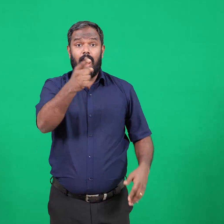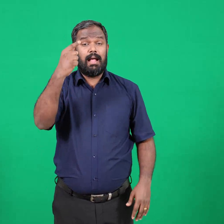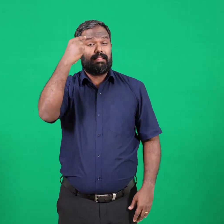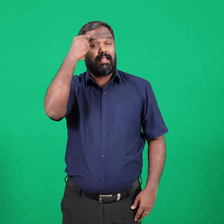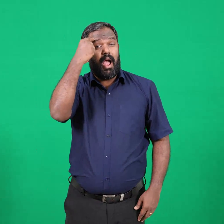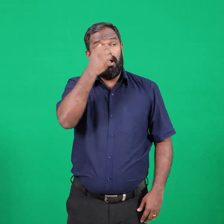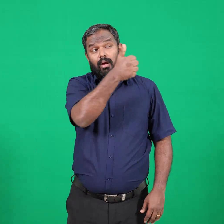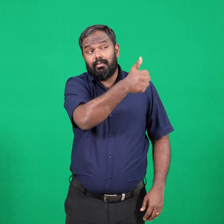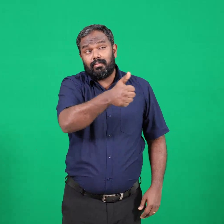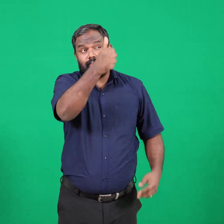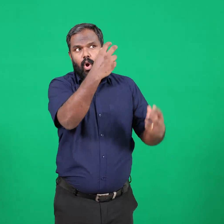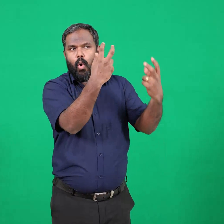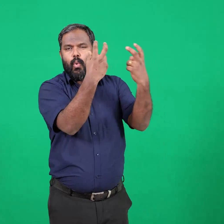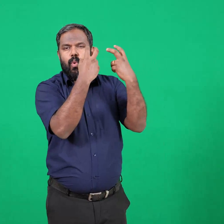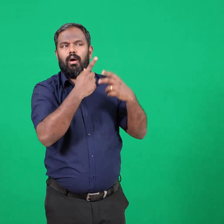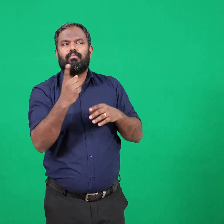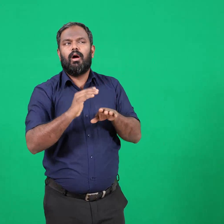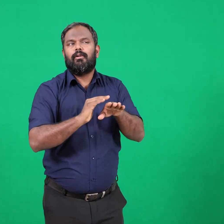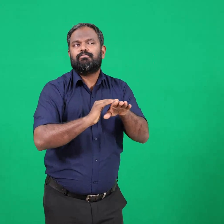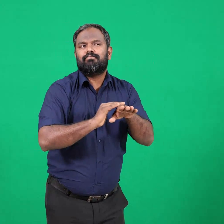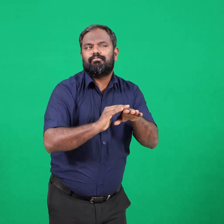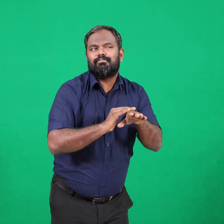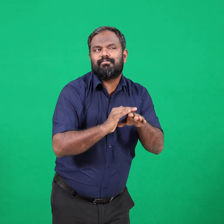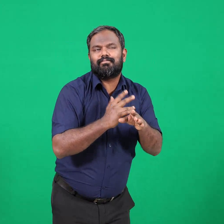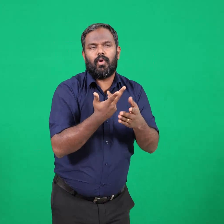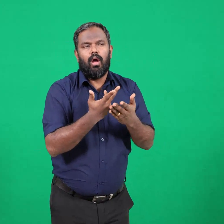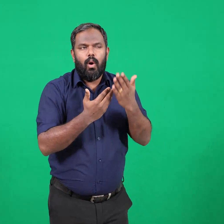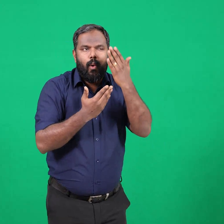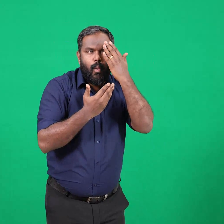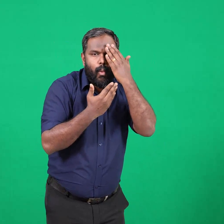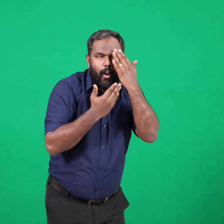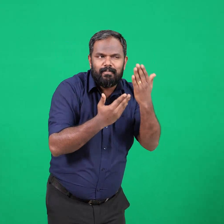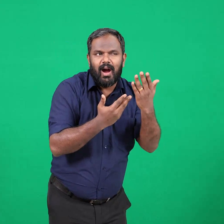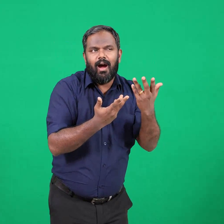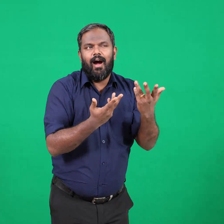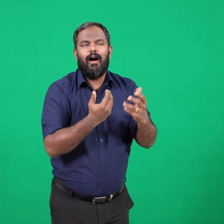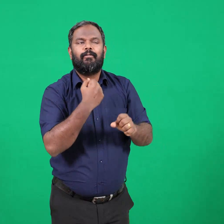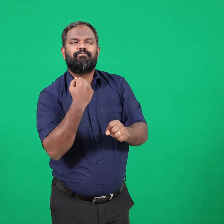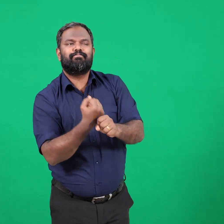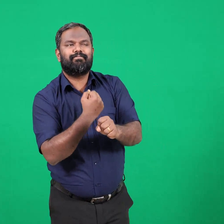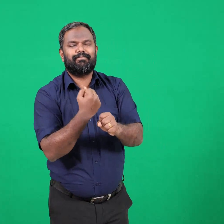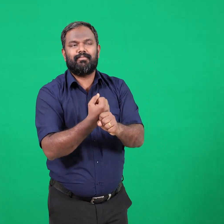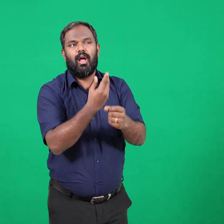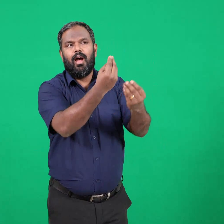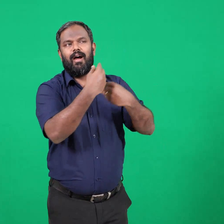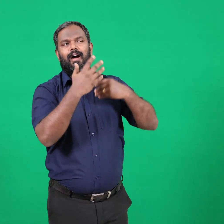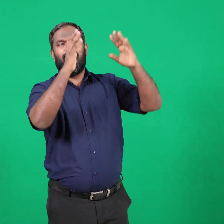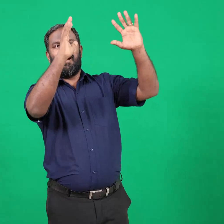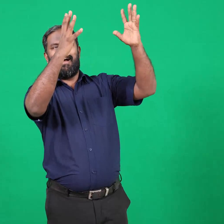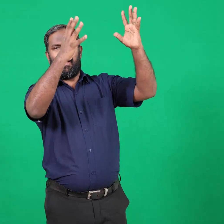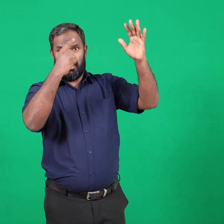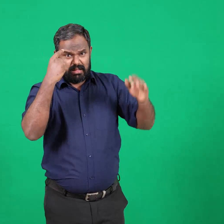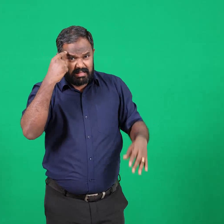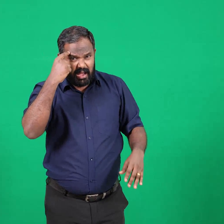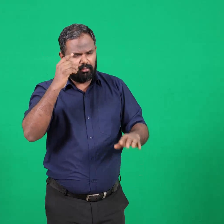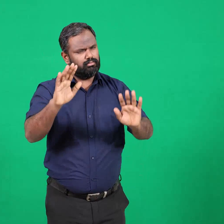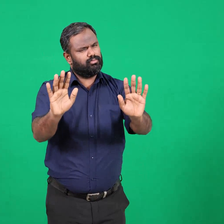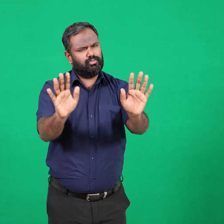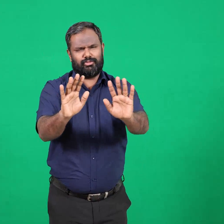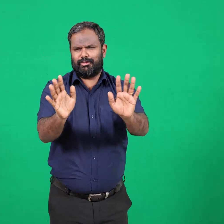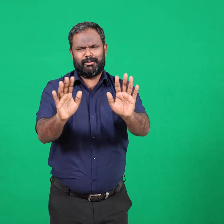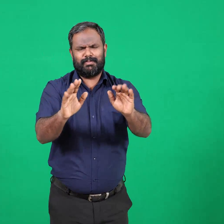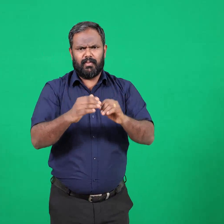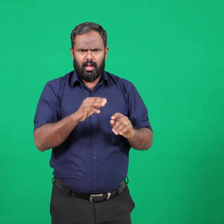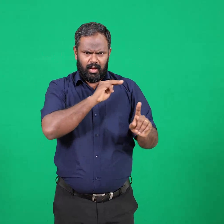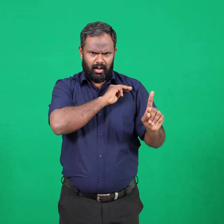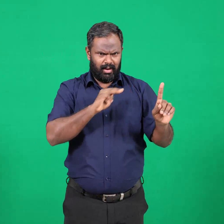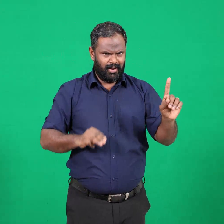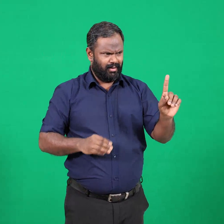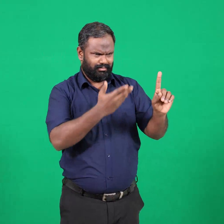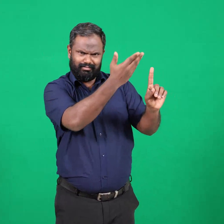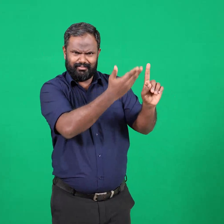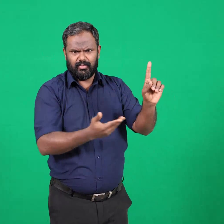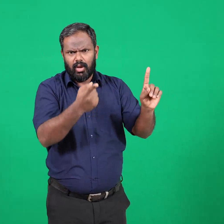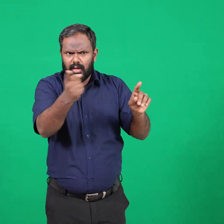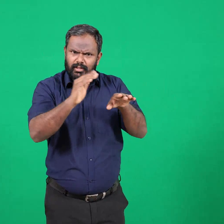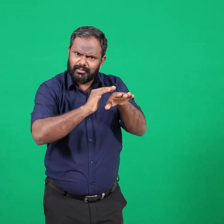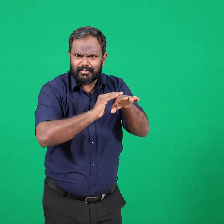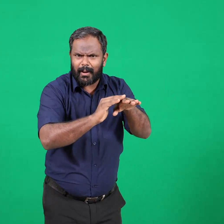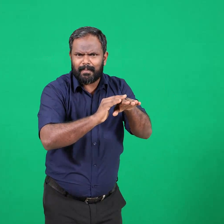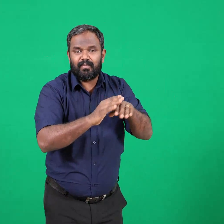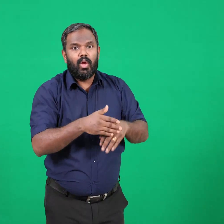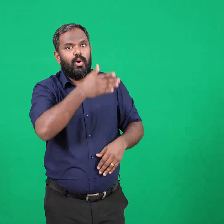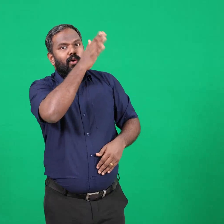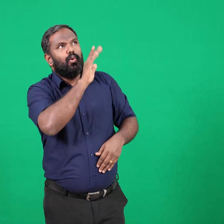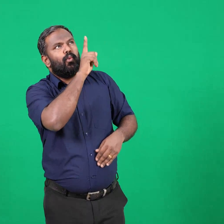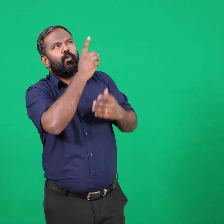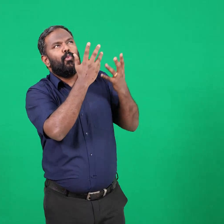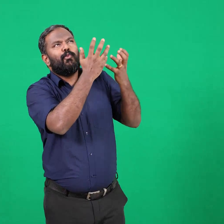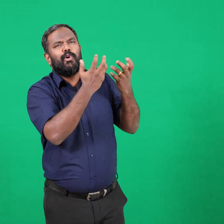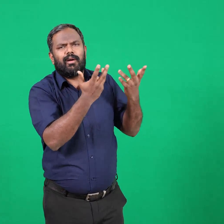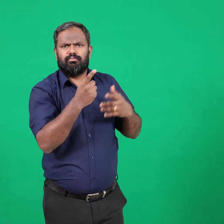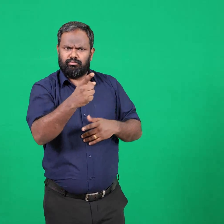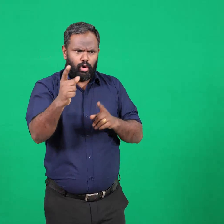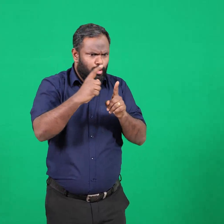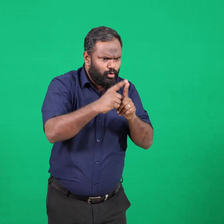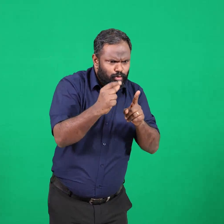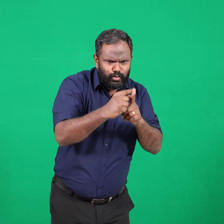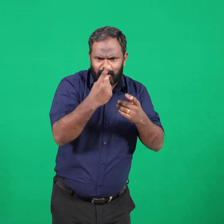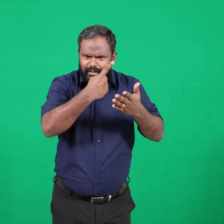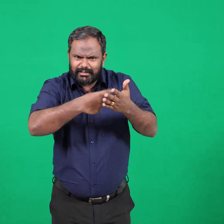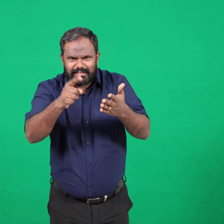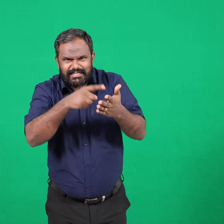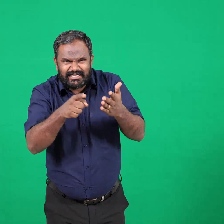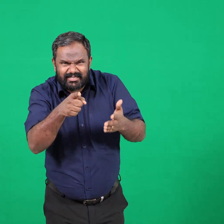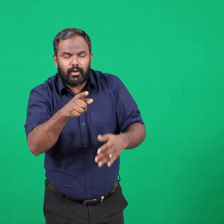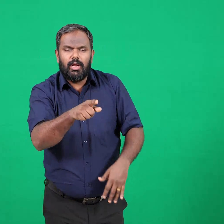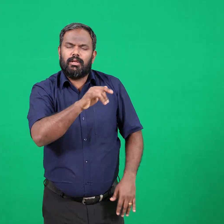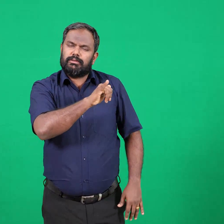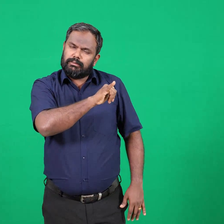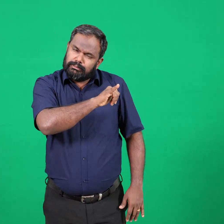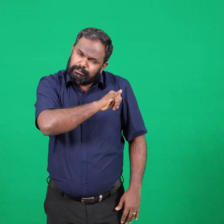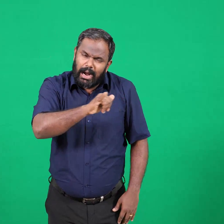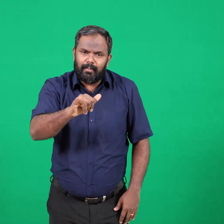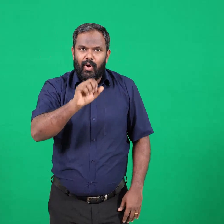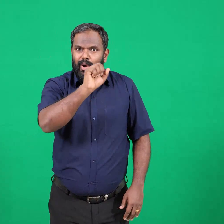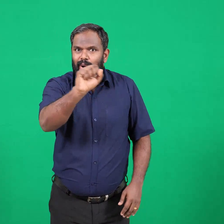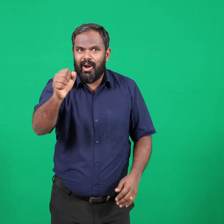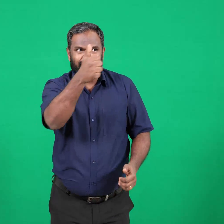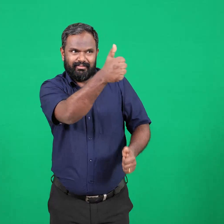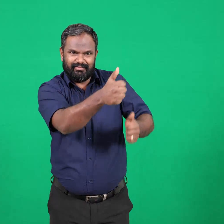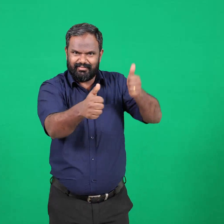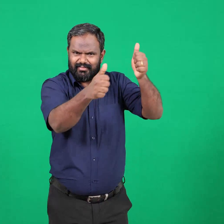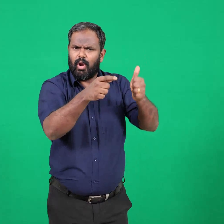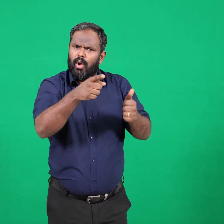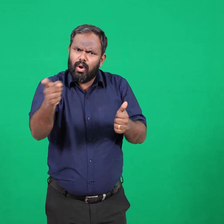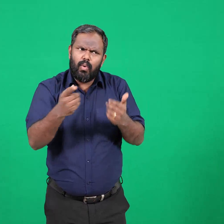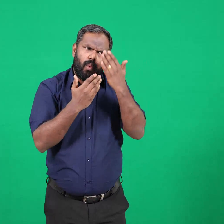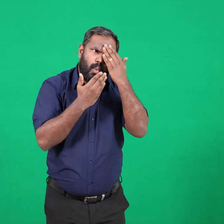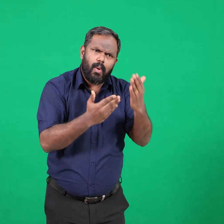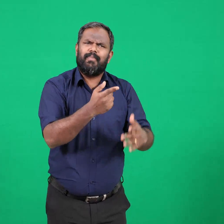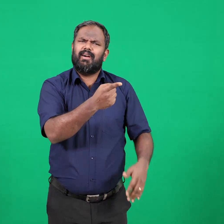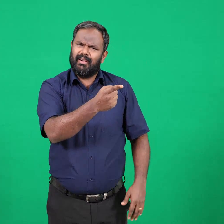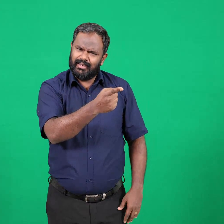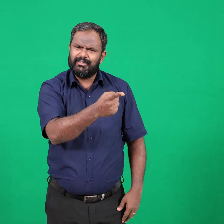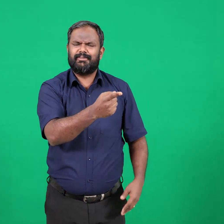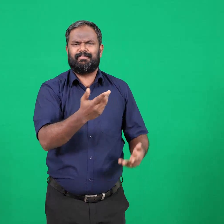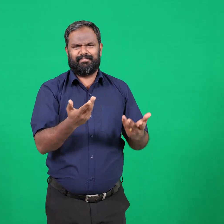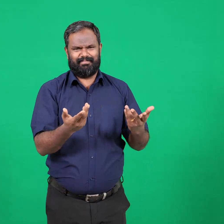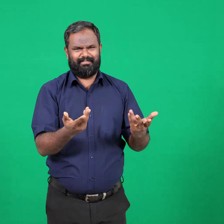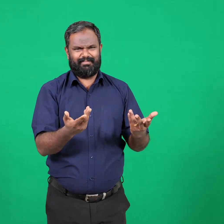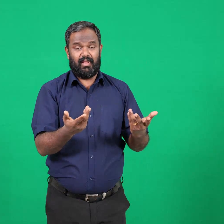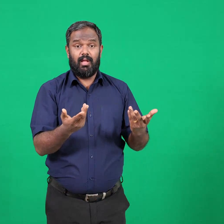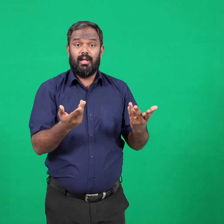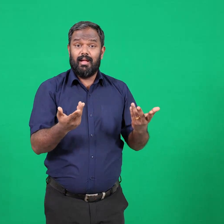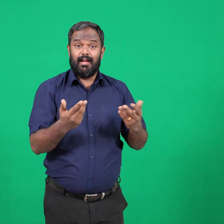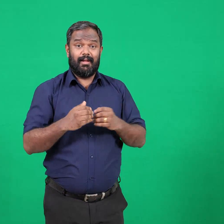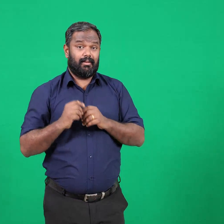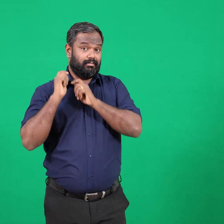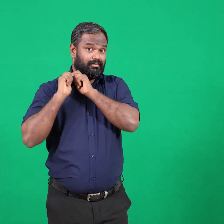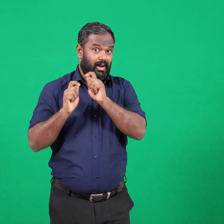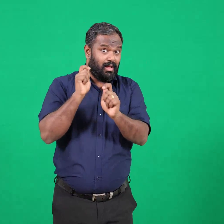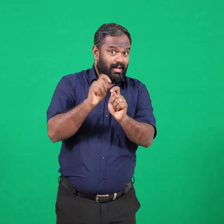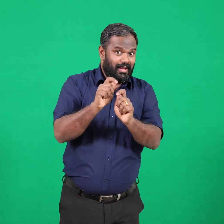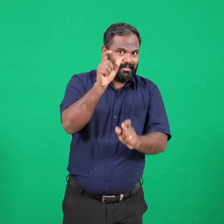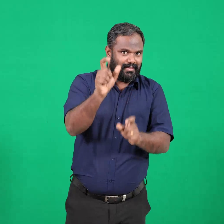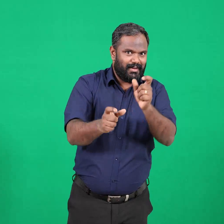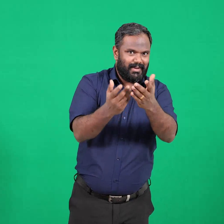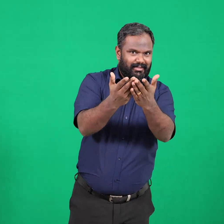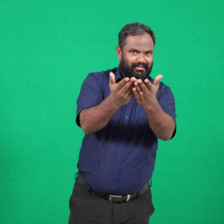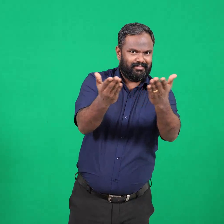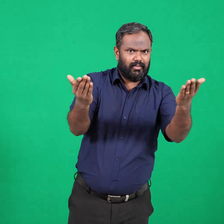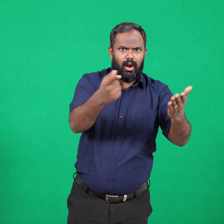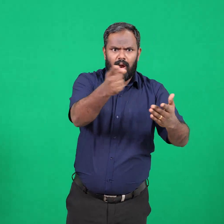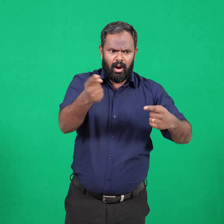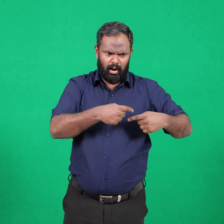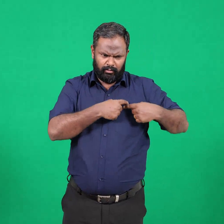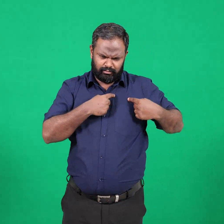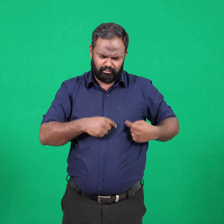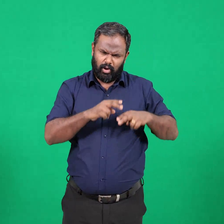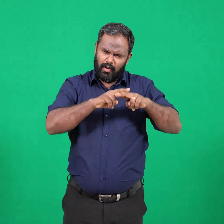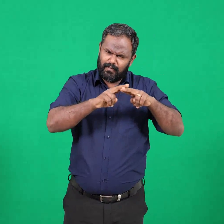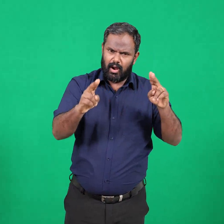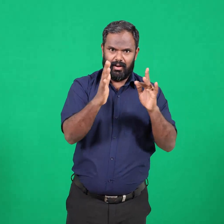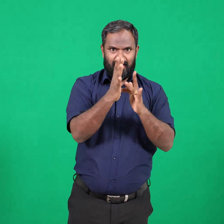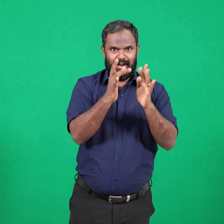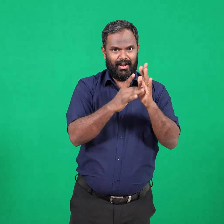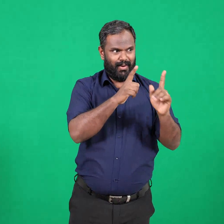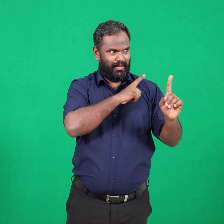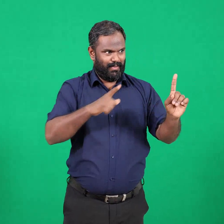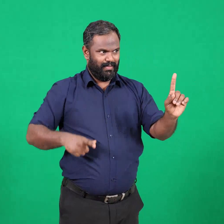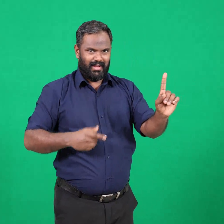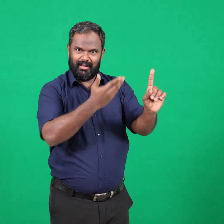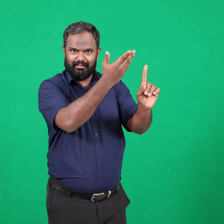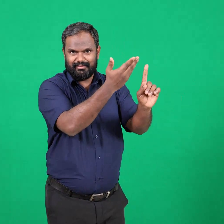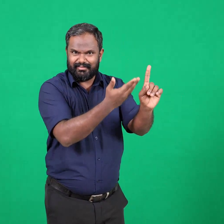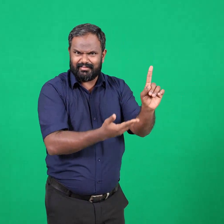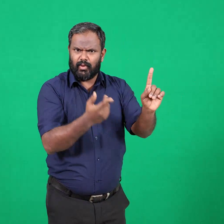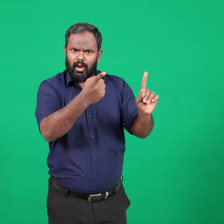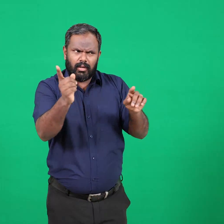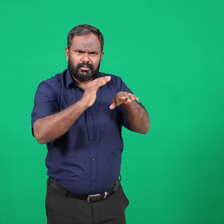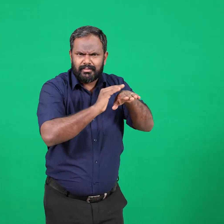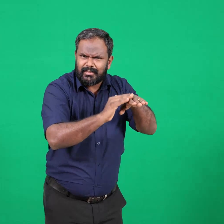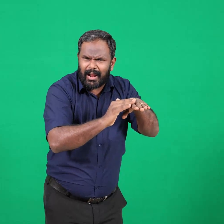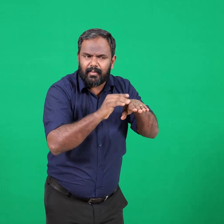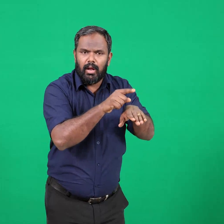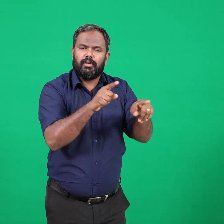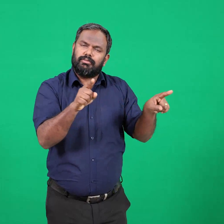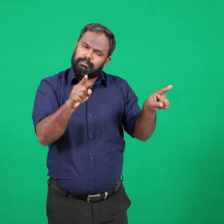And do this not only to please them while they are watching, but as servants of Christ, doing the will of God from your heart.